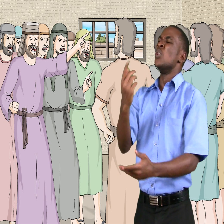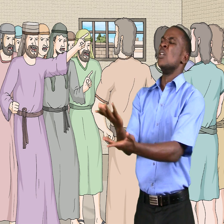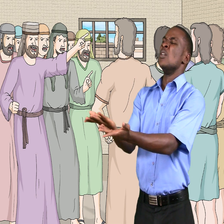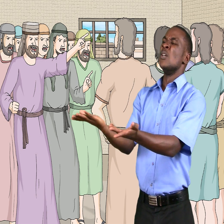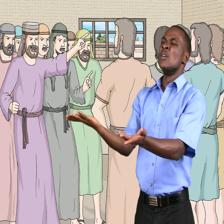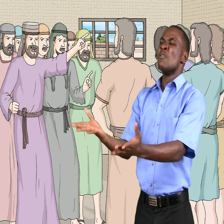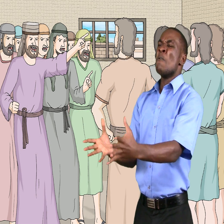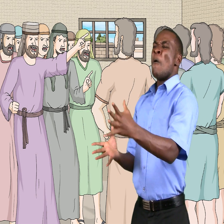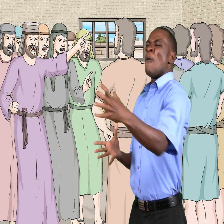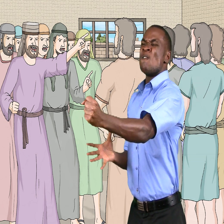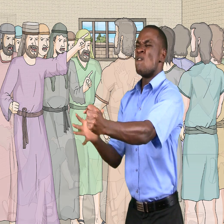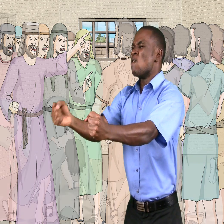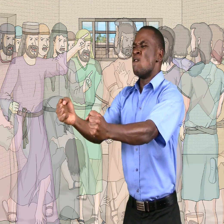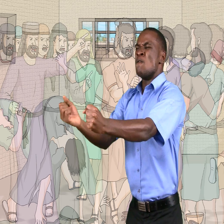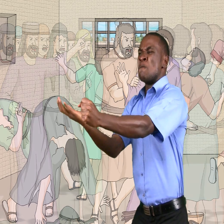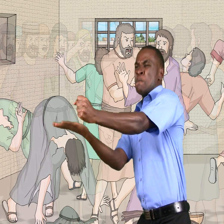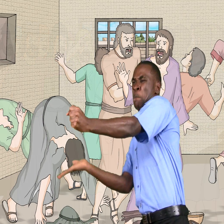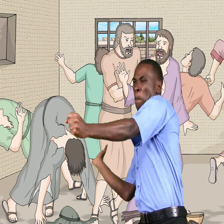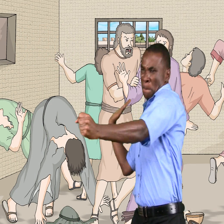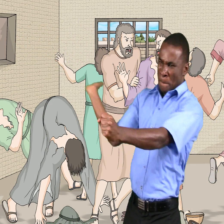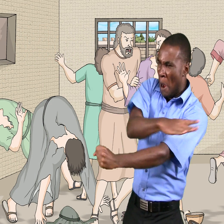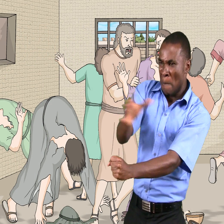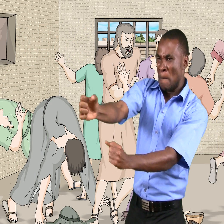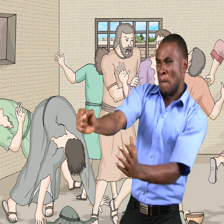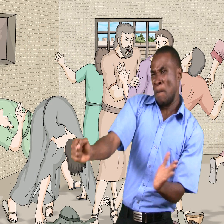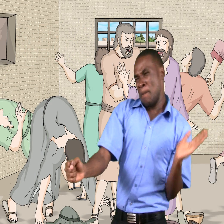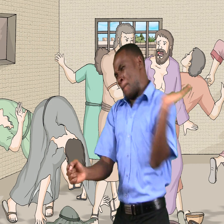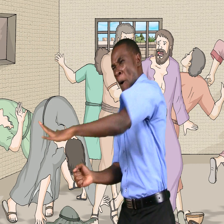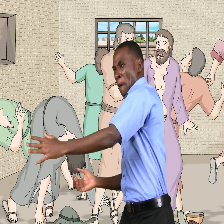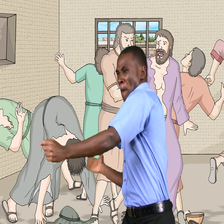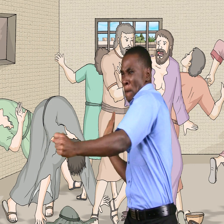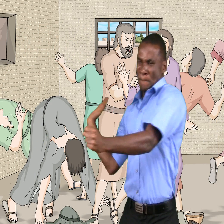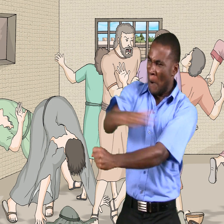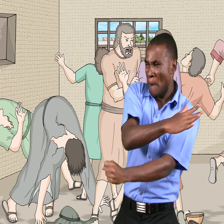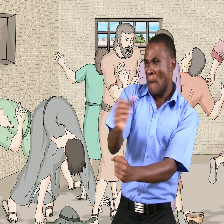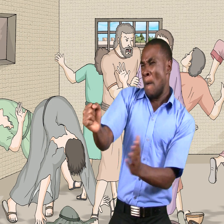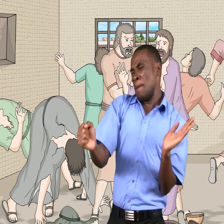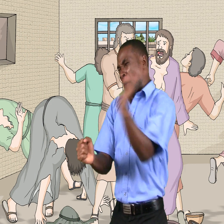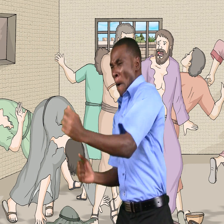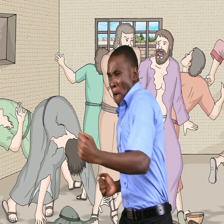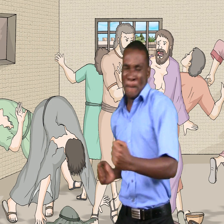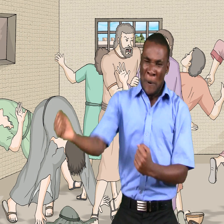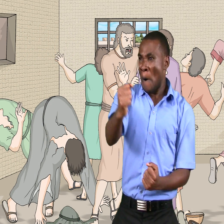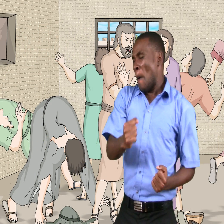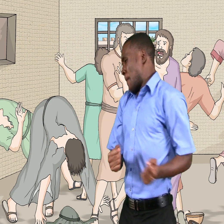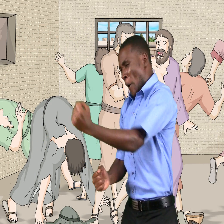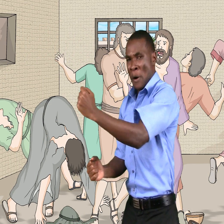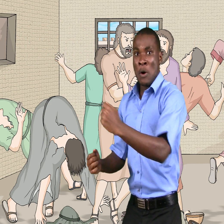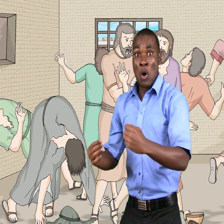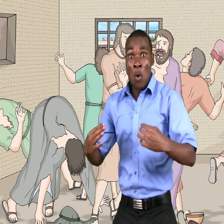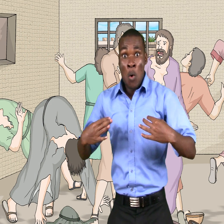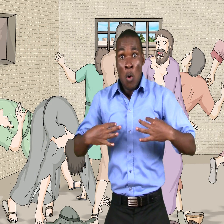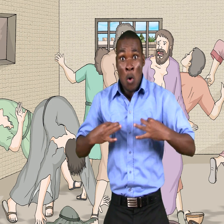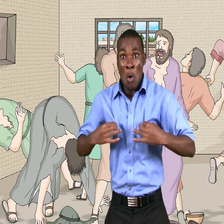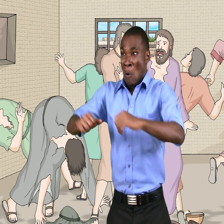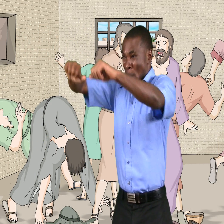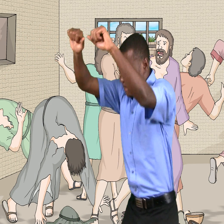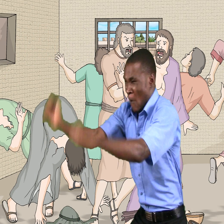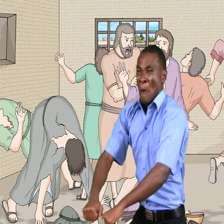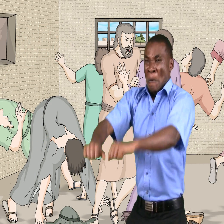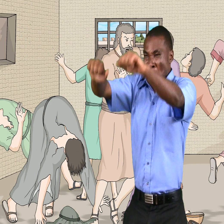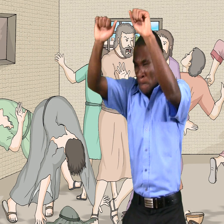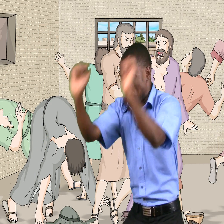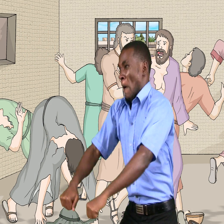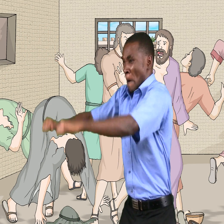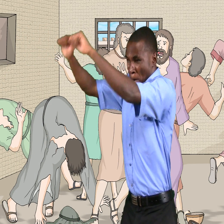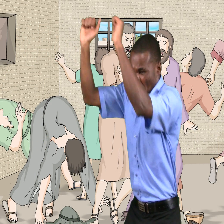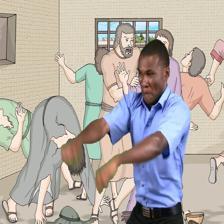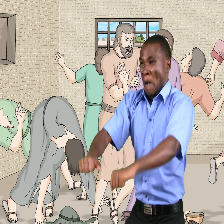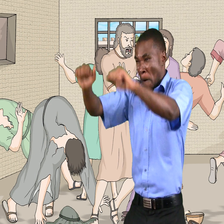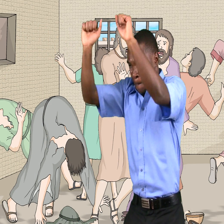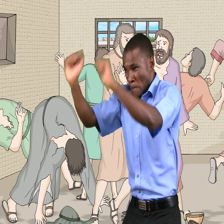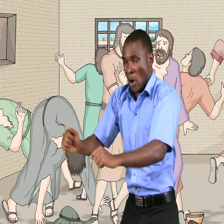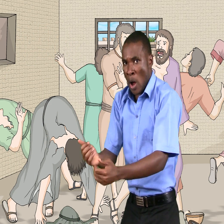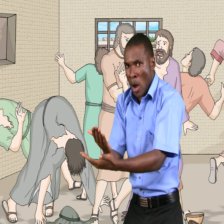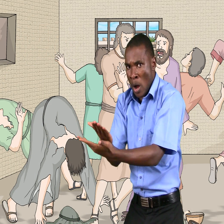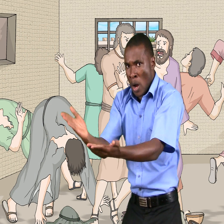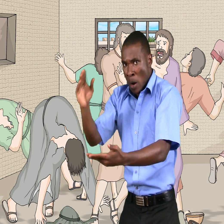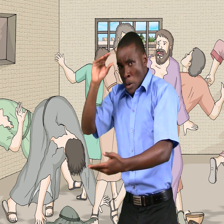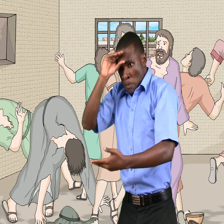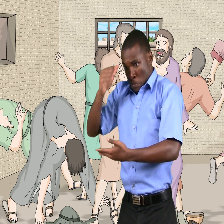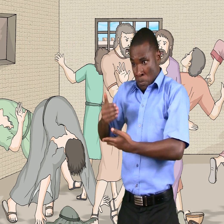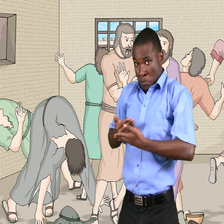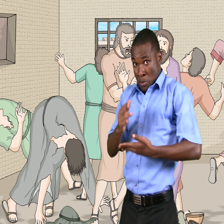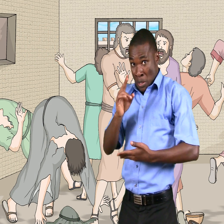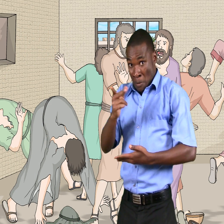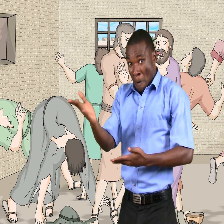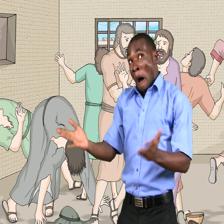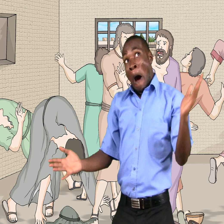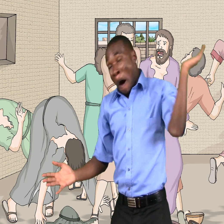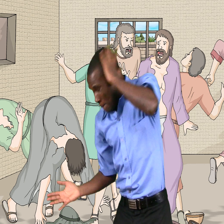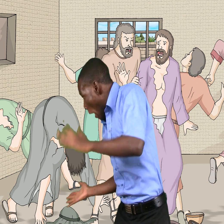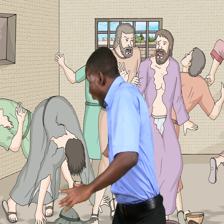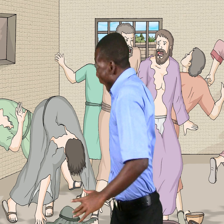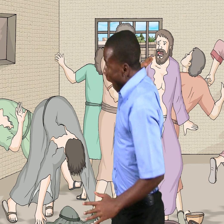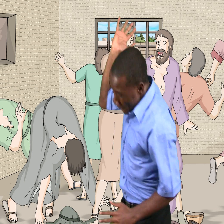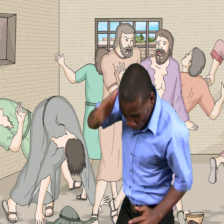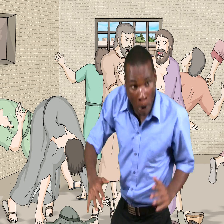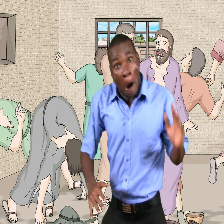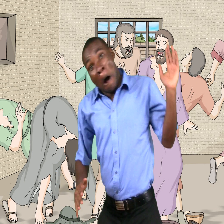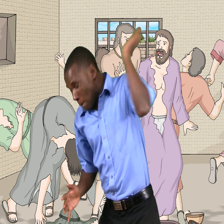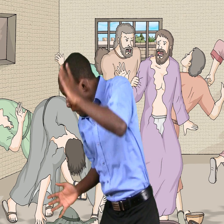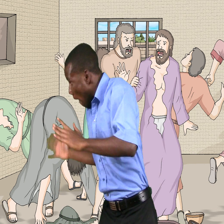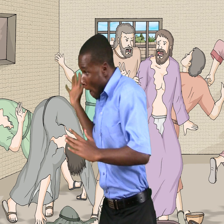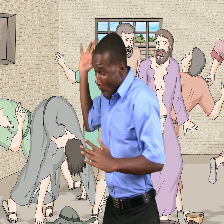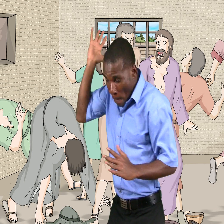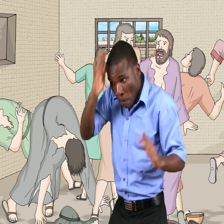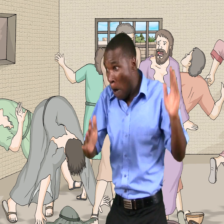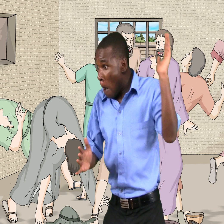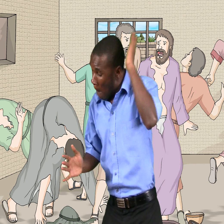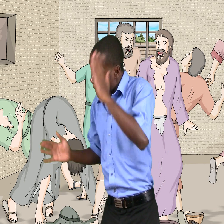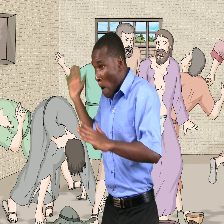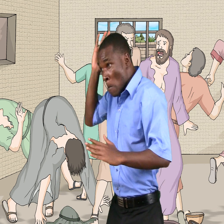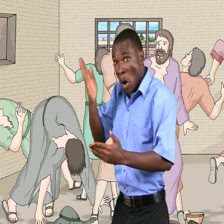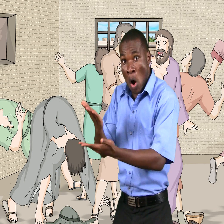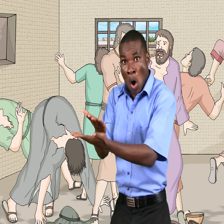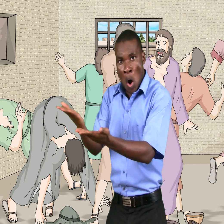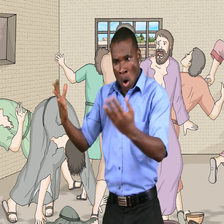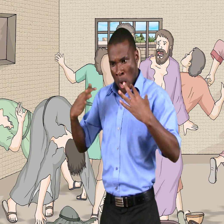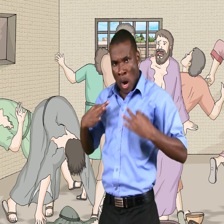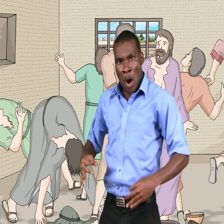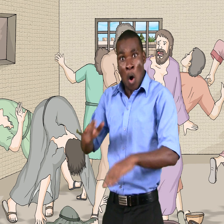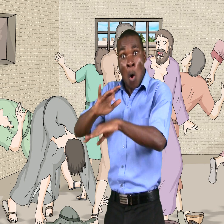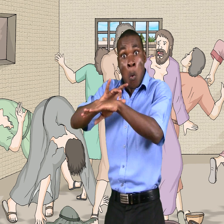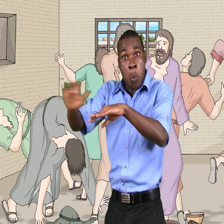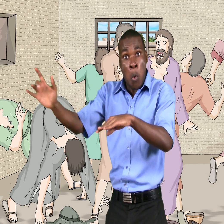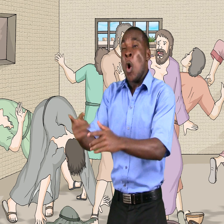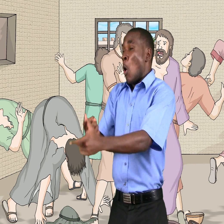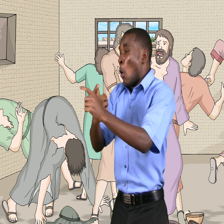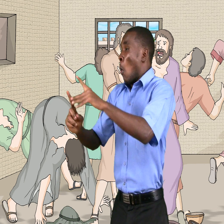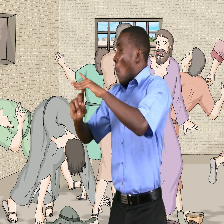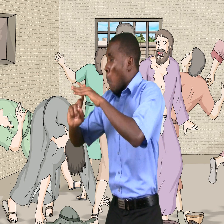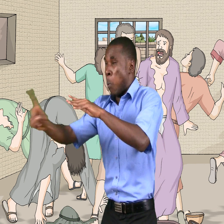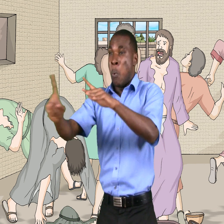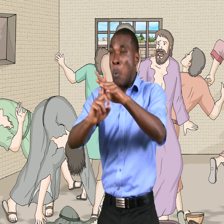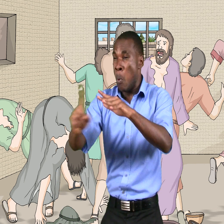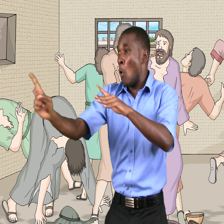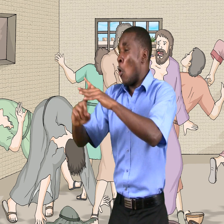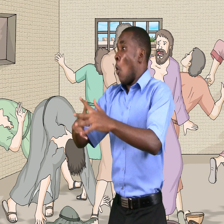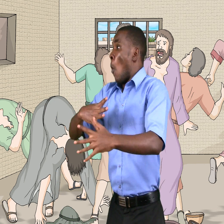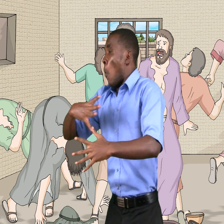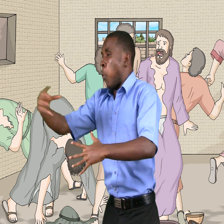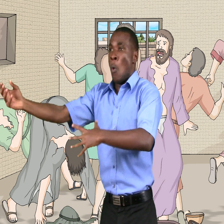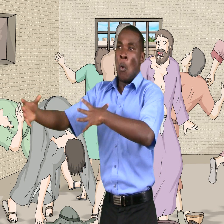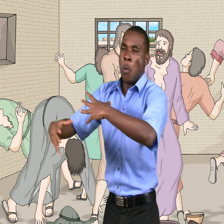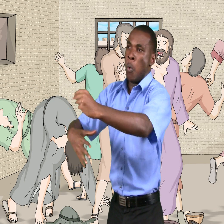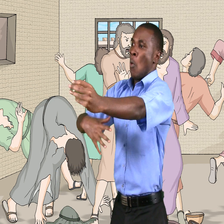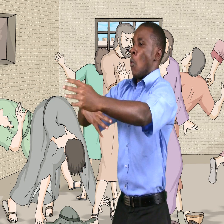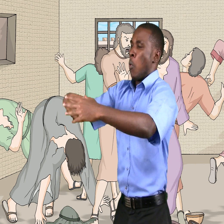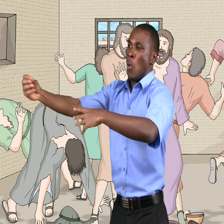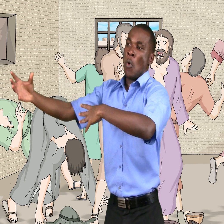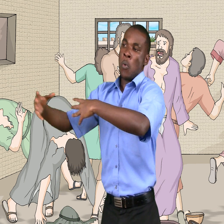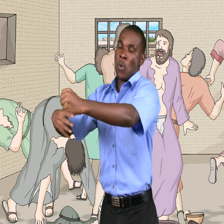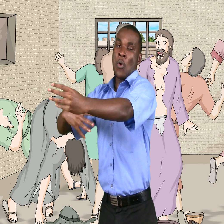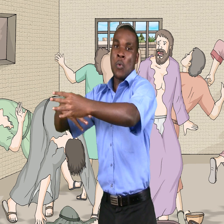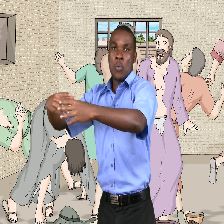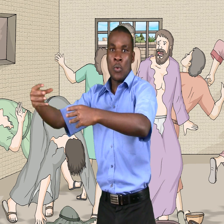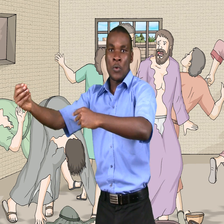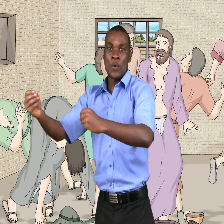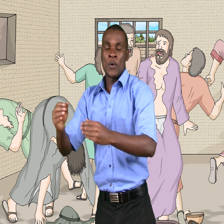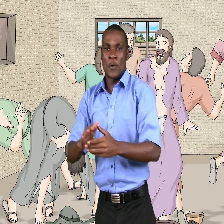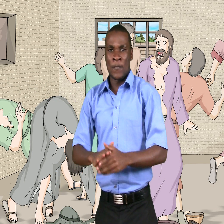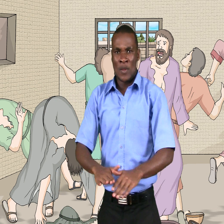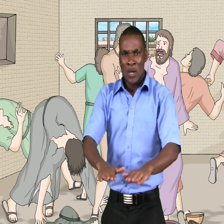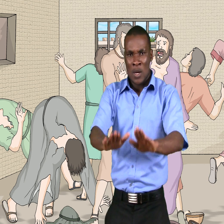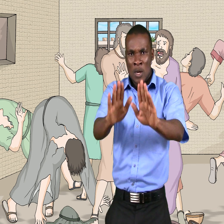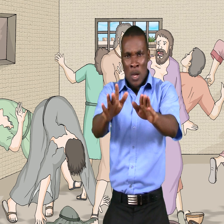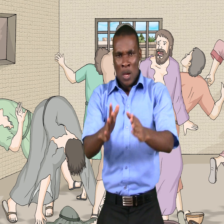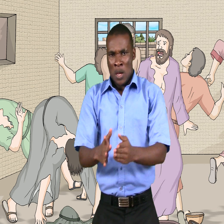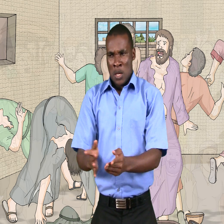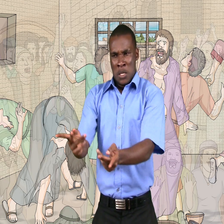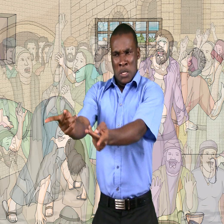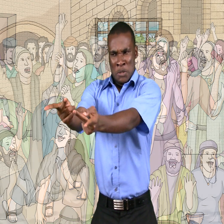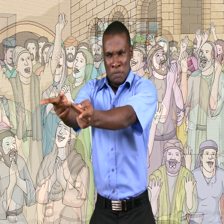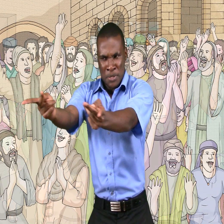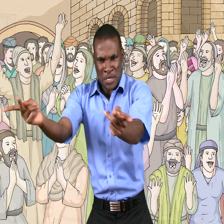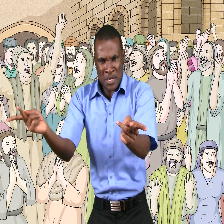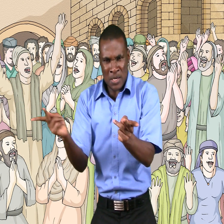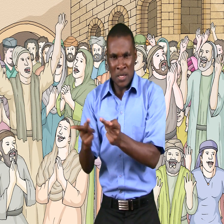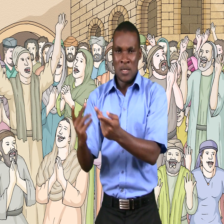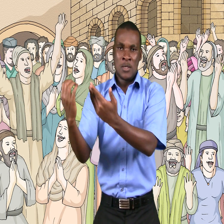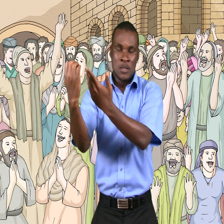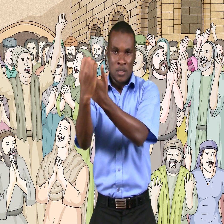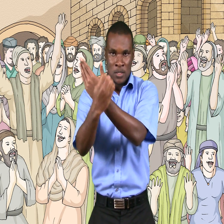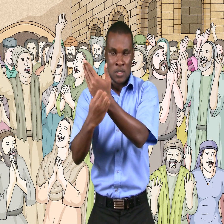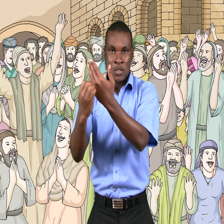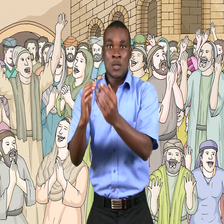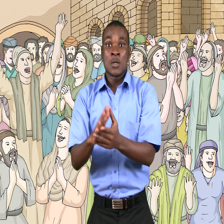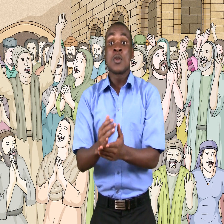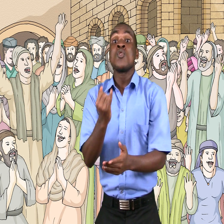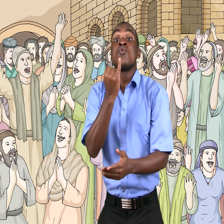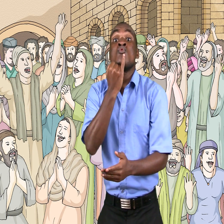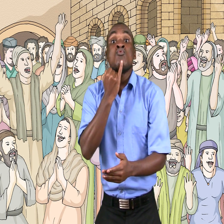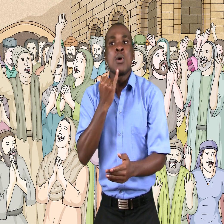Then the man with the evil spirit jumped on them and overpowered them all. The attack was so violent that they ran out of the house naked and wounded.